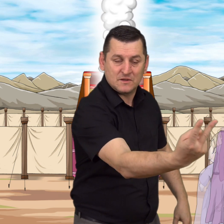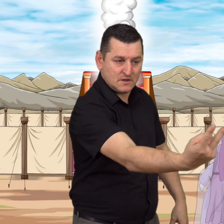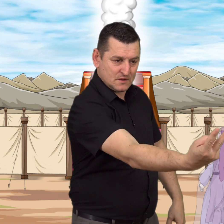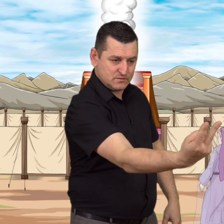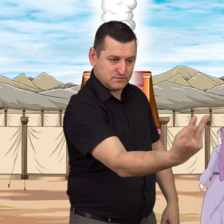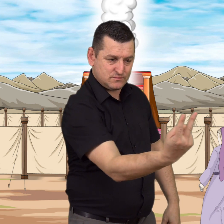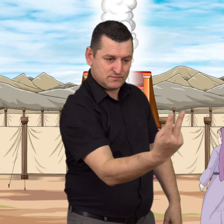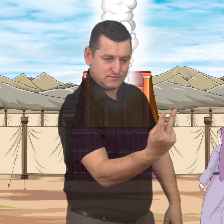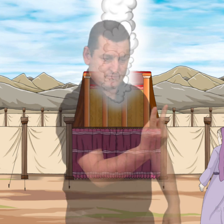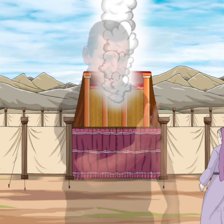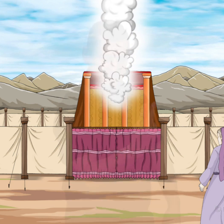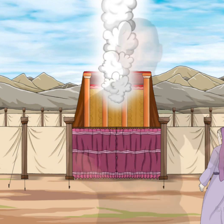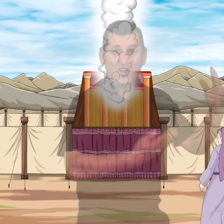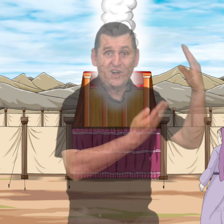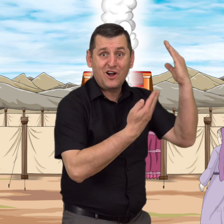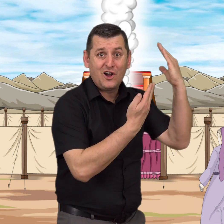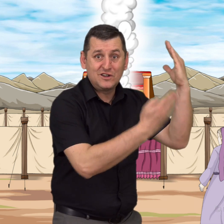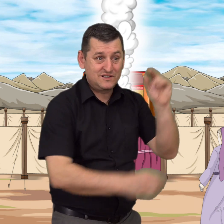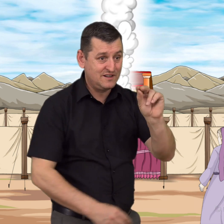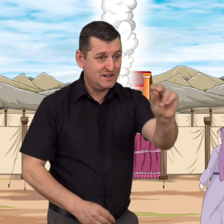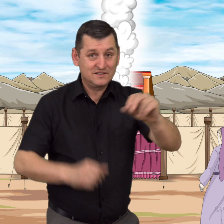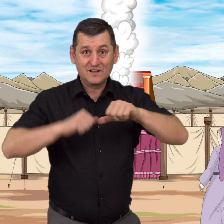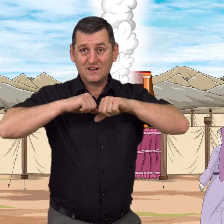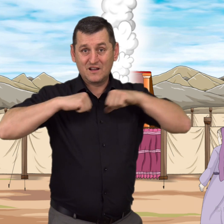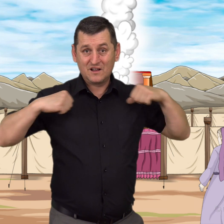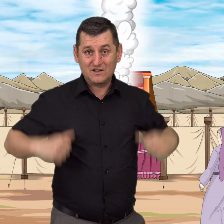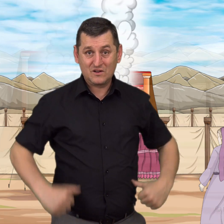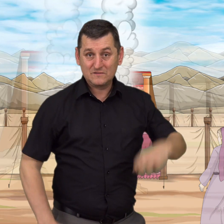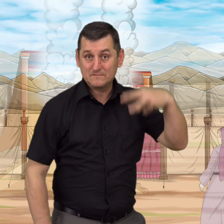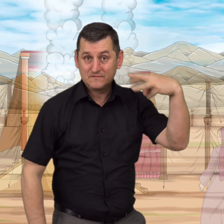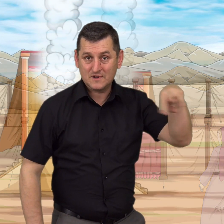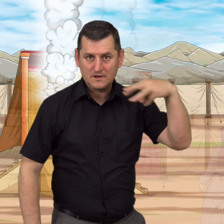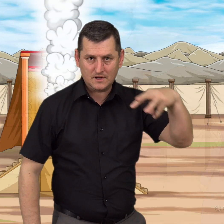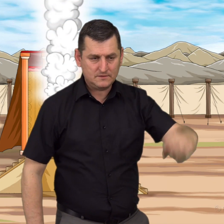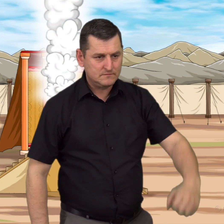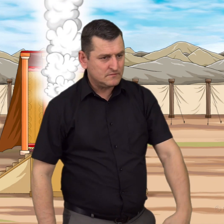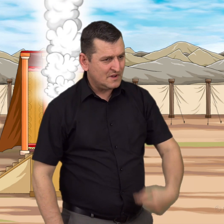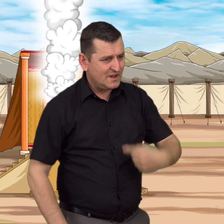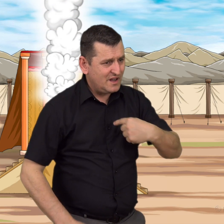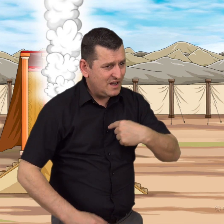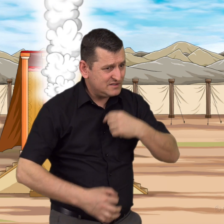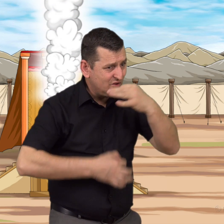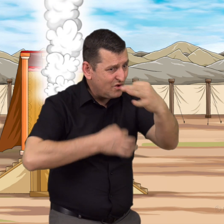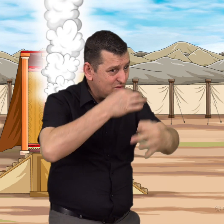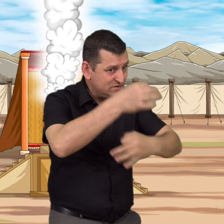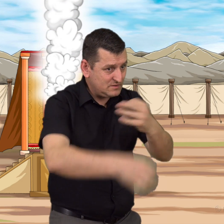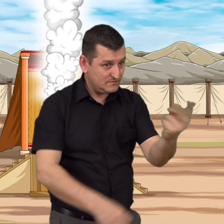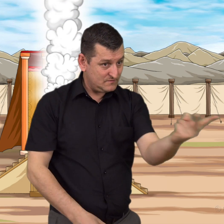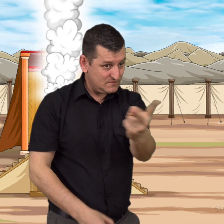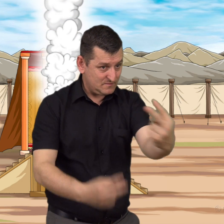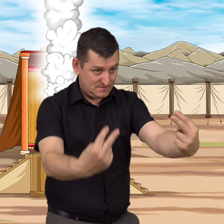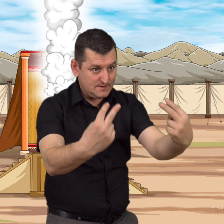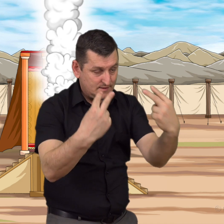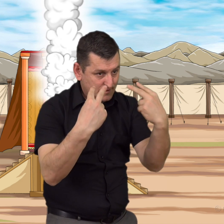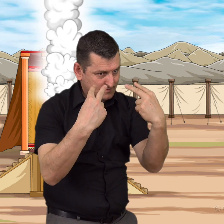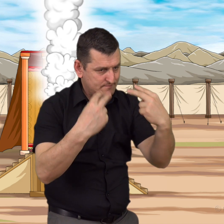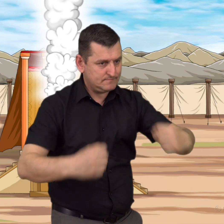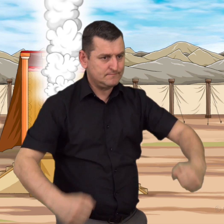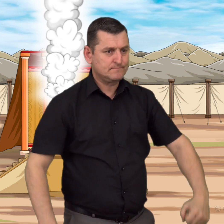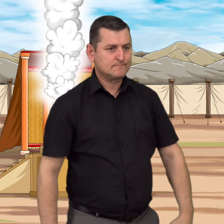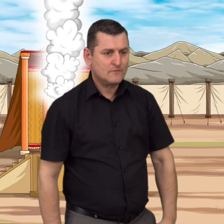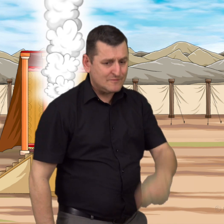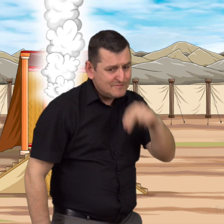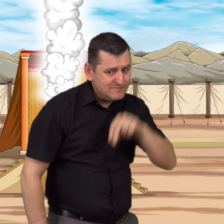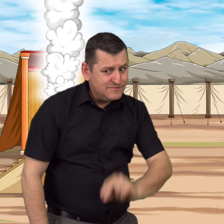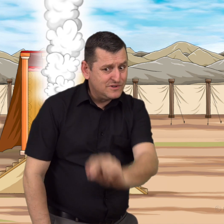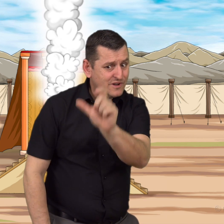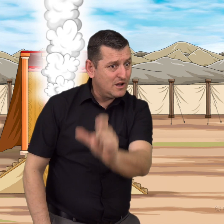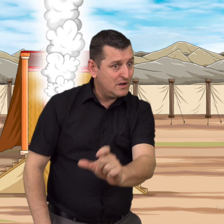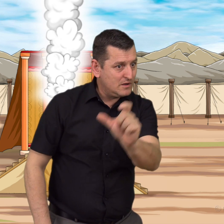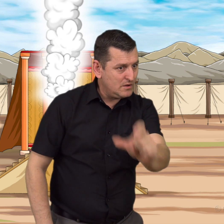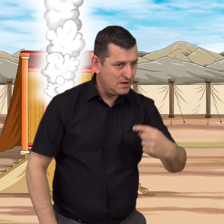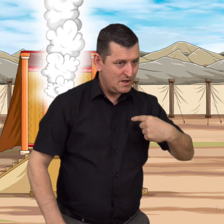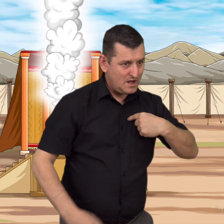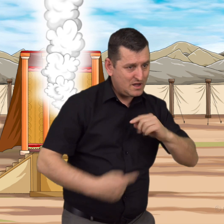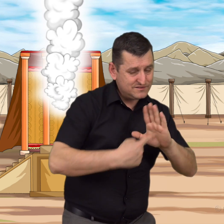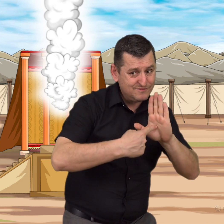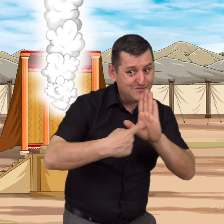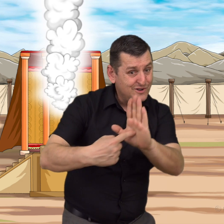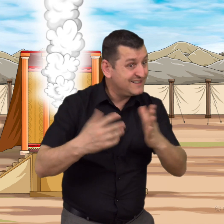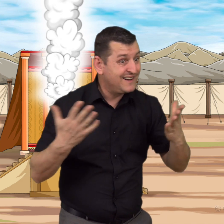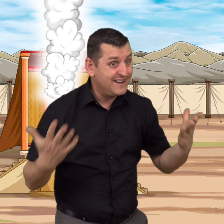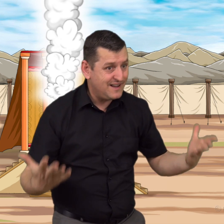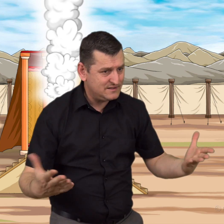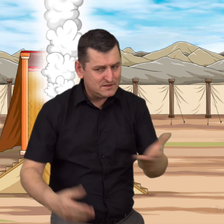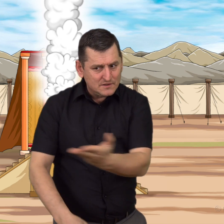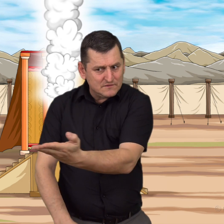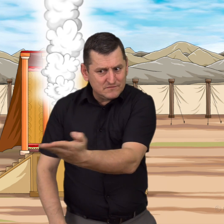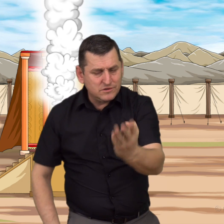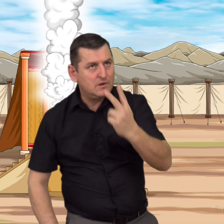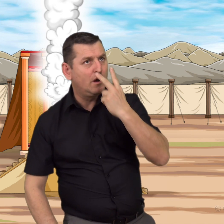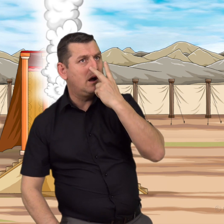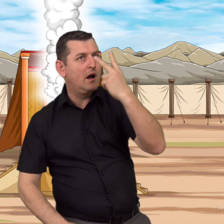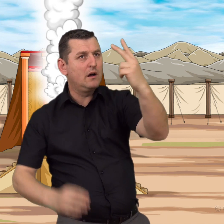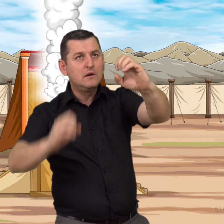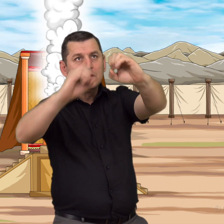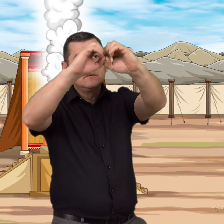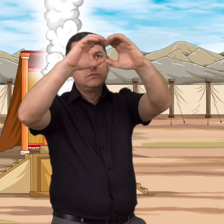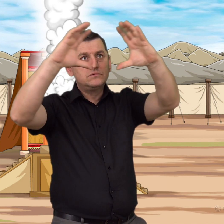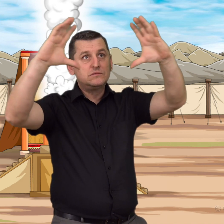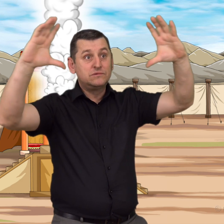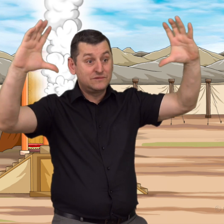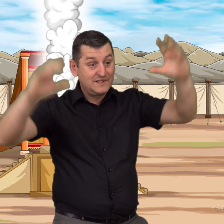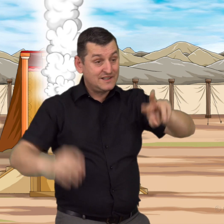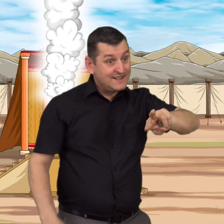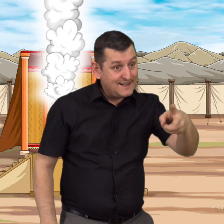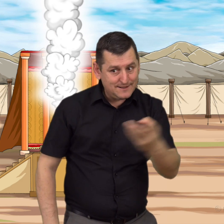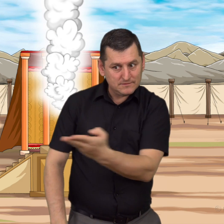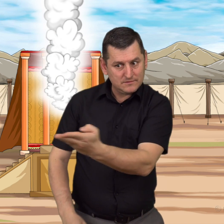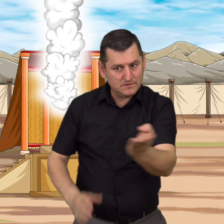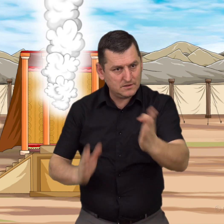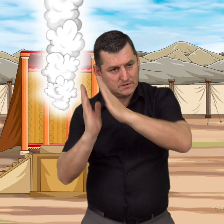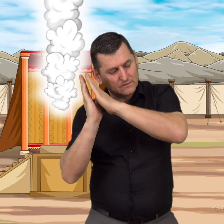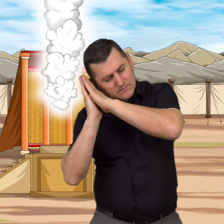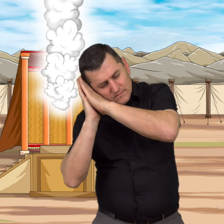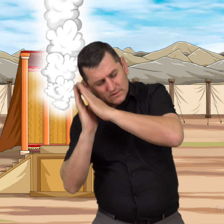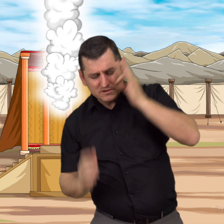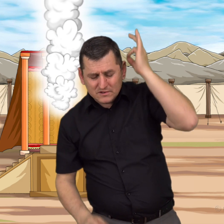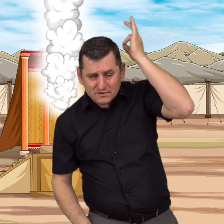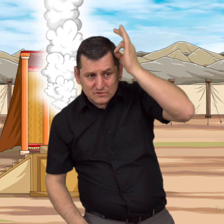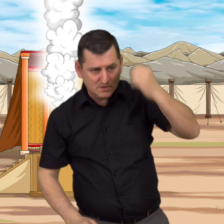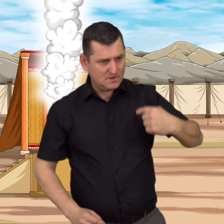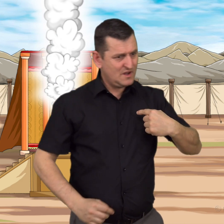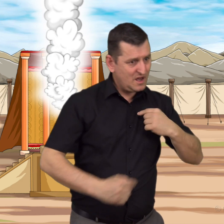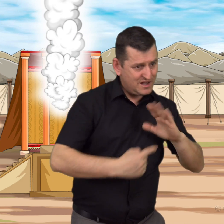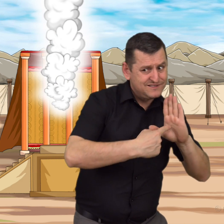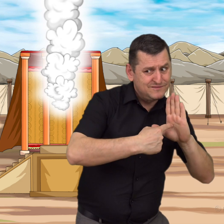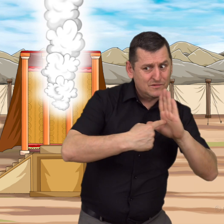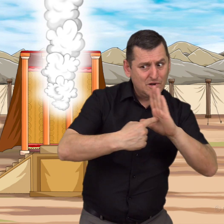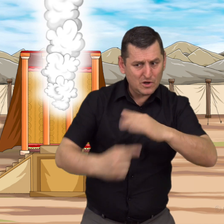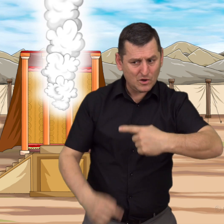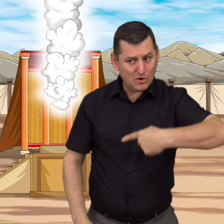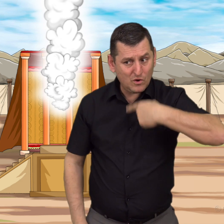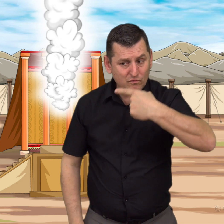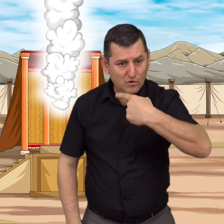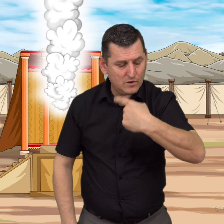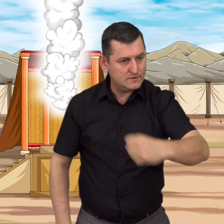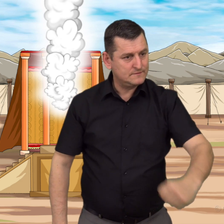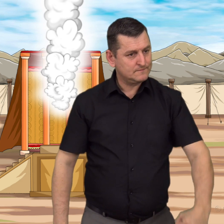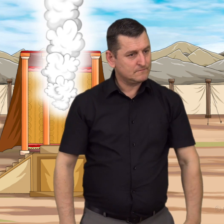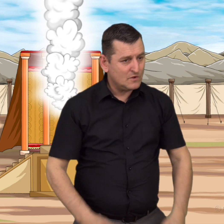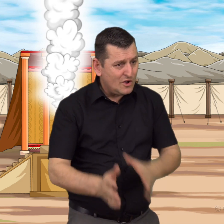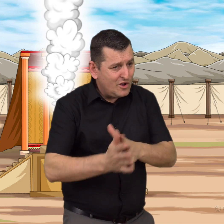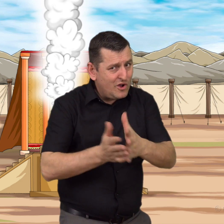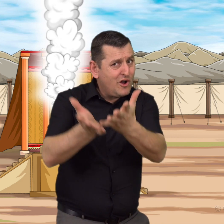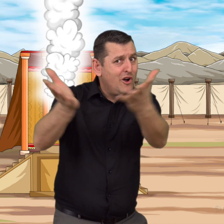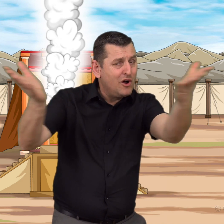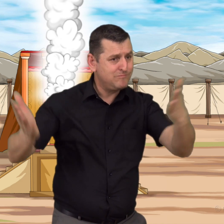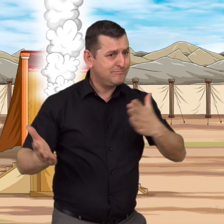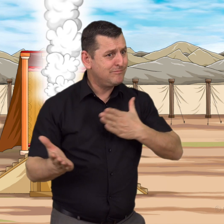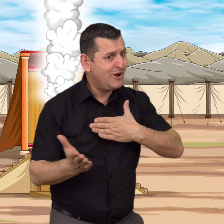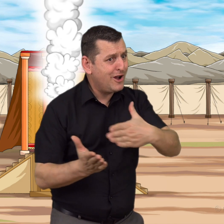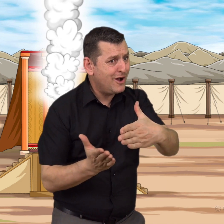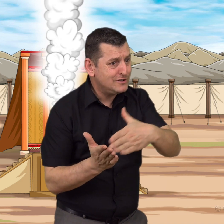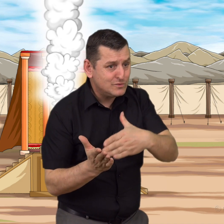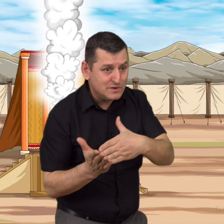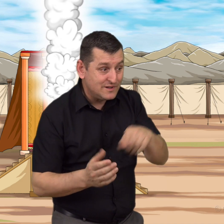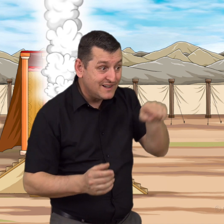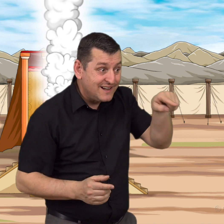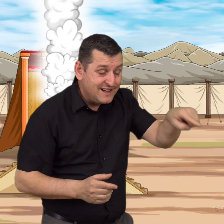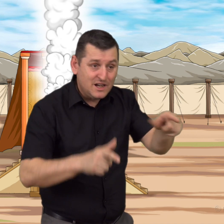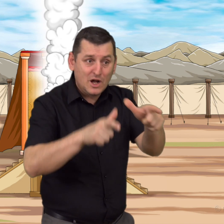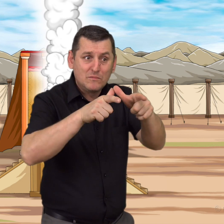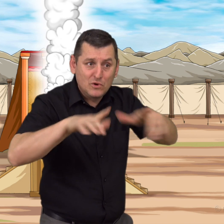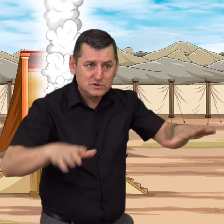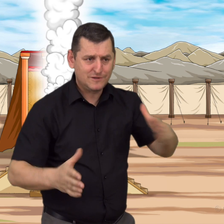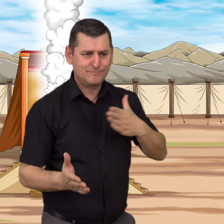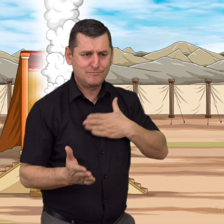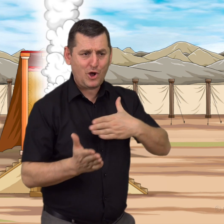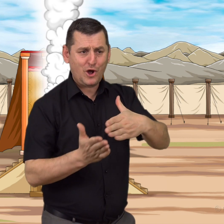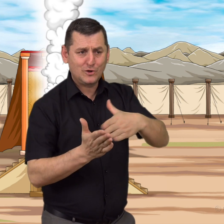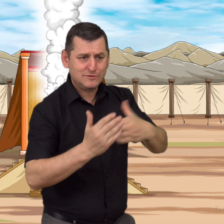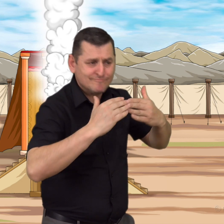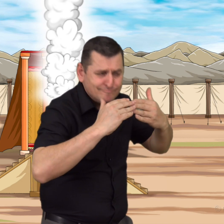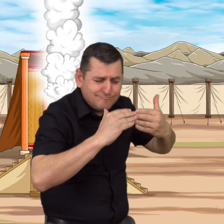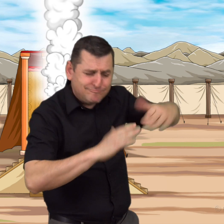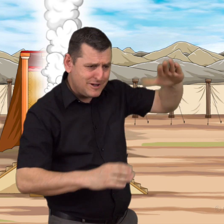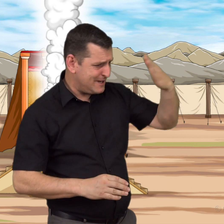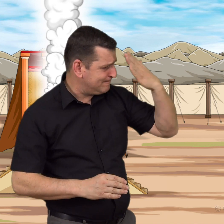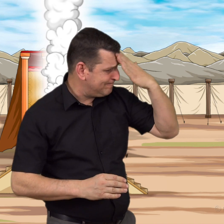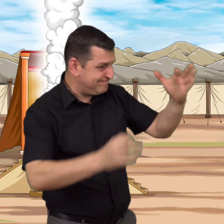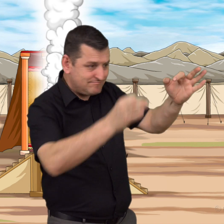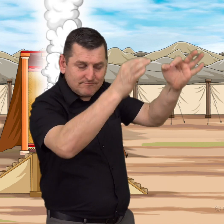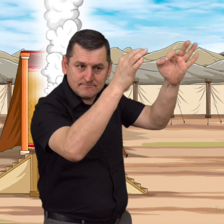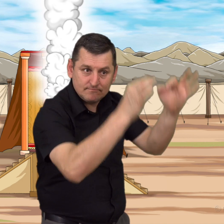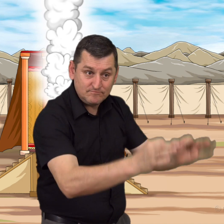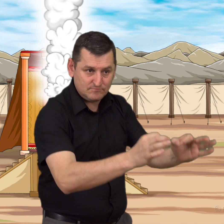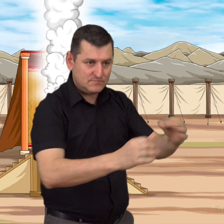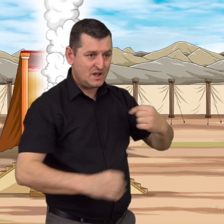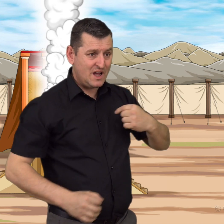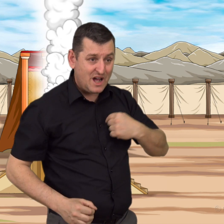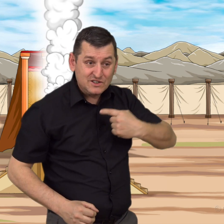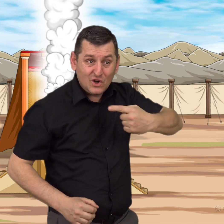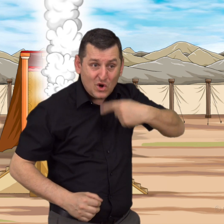When both of them had stepped forward, He said, “Hear now My words: If there is a prophet among you, I, the LORD, will reveal Myself to him in a vision; I will speak to him in a dream.